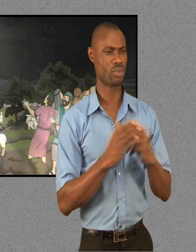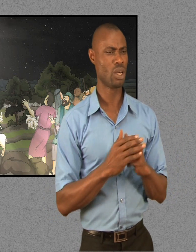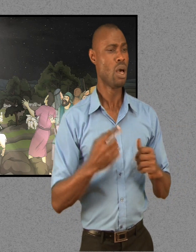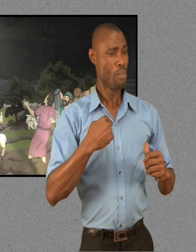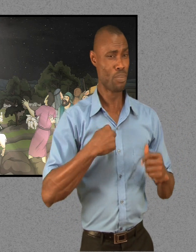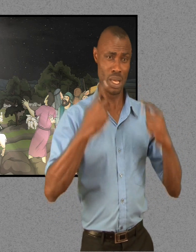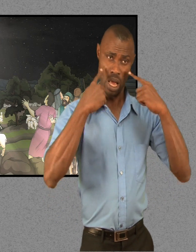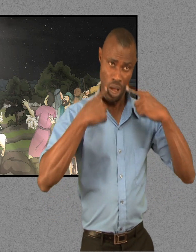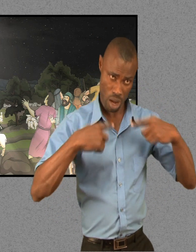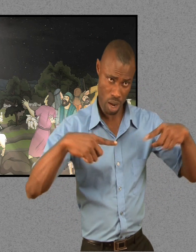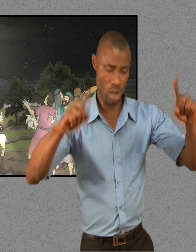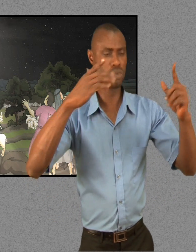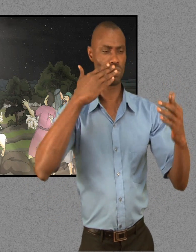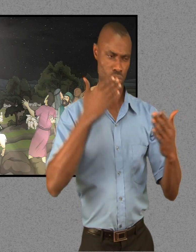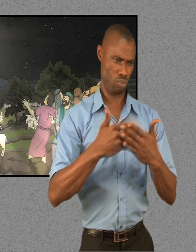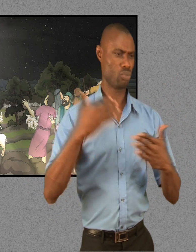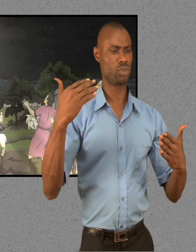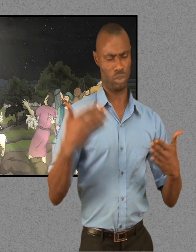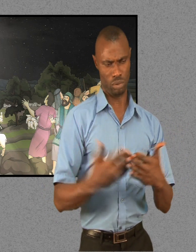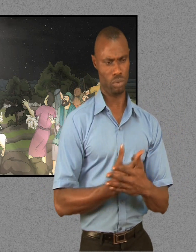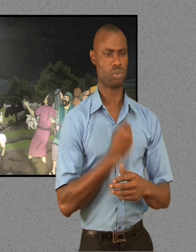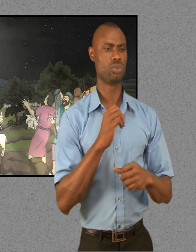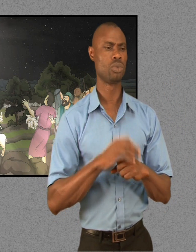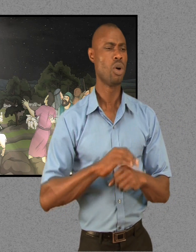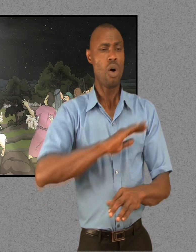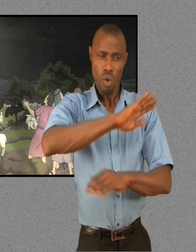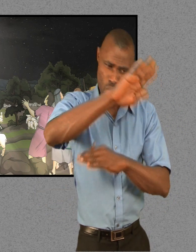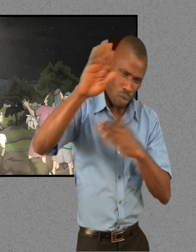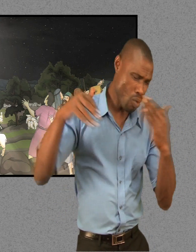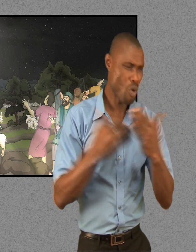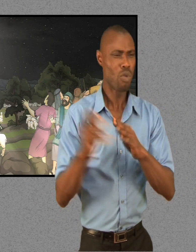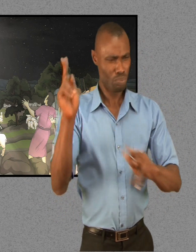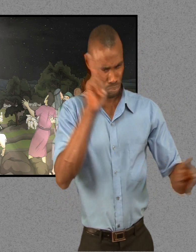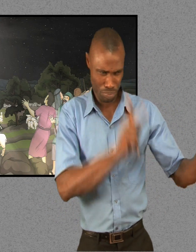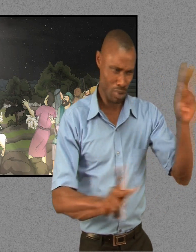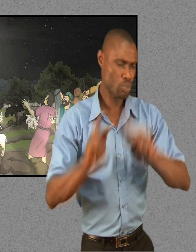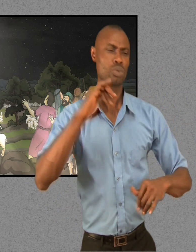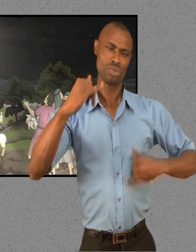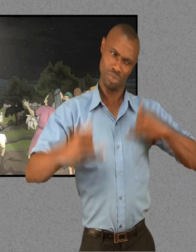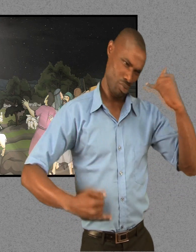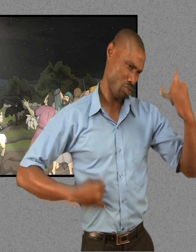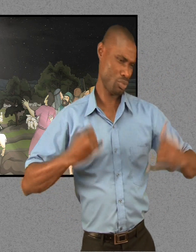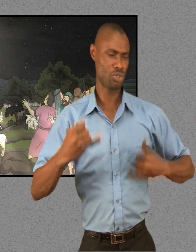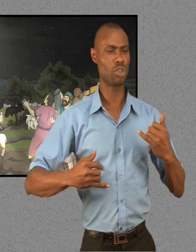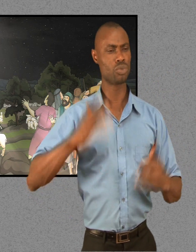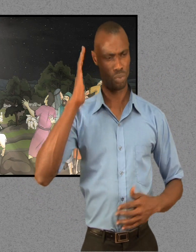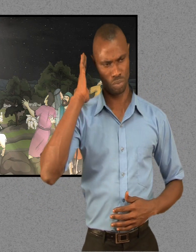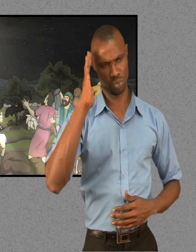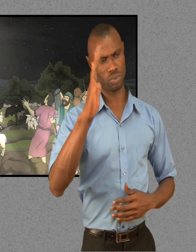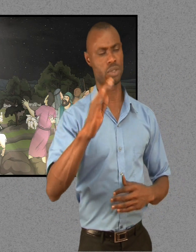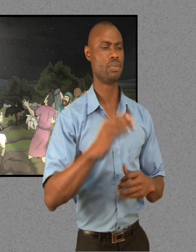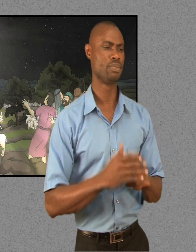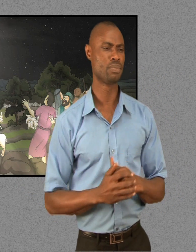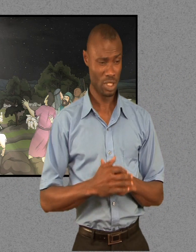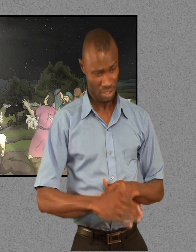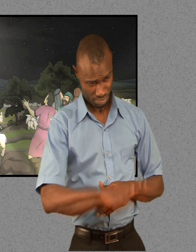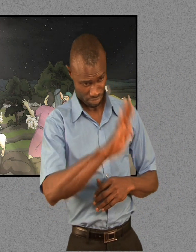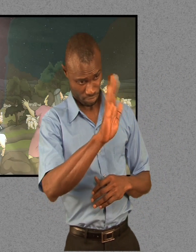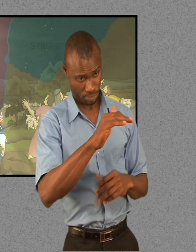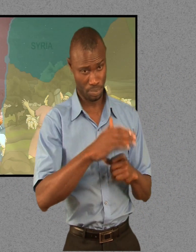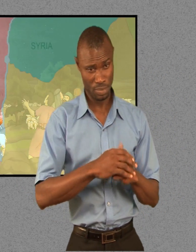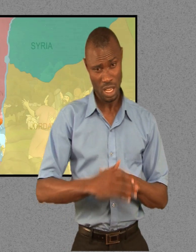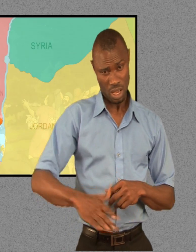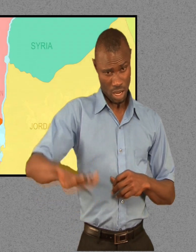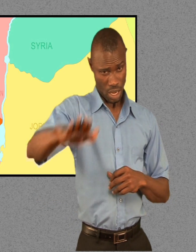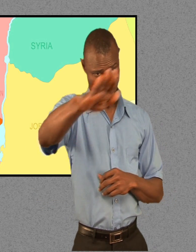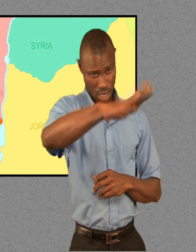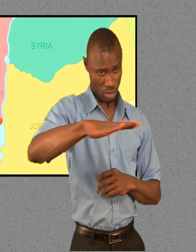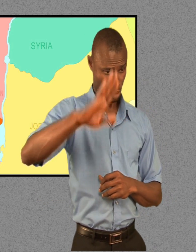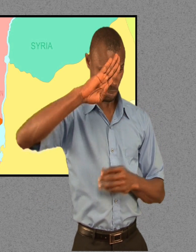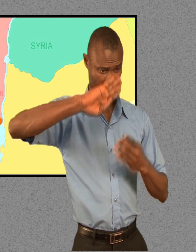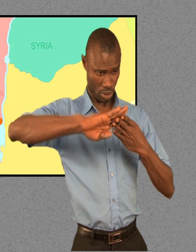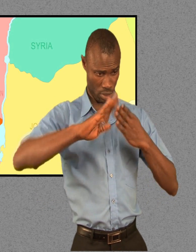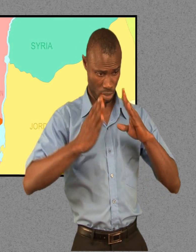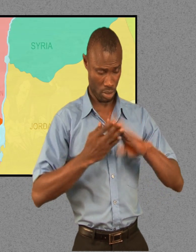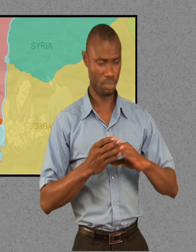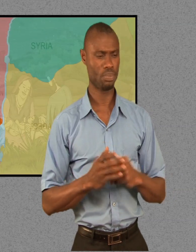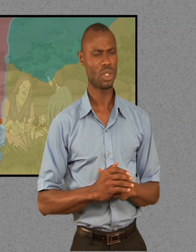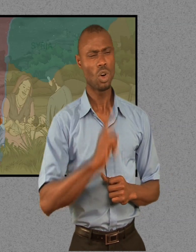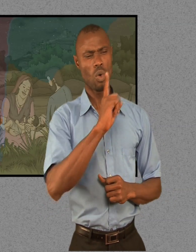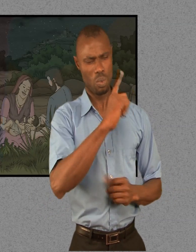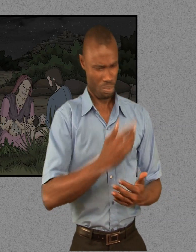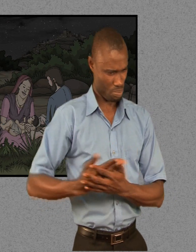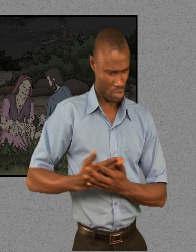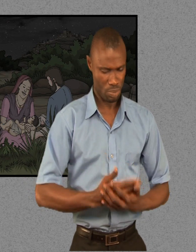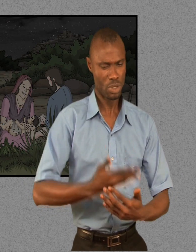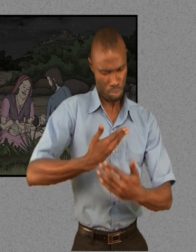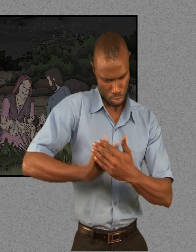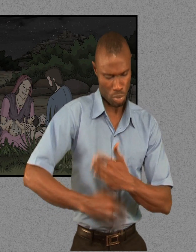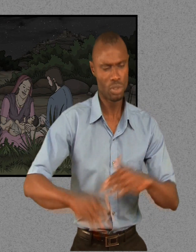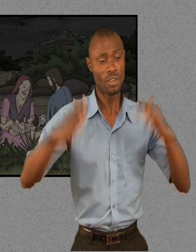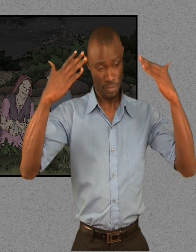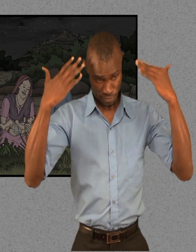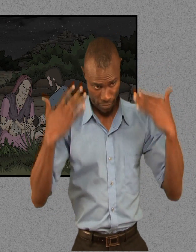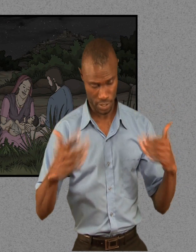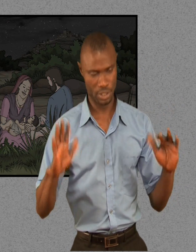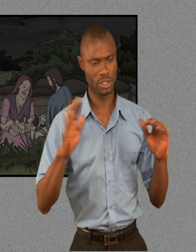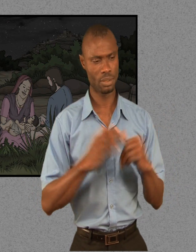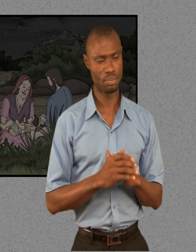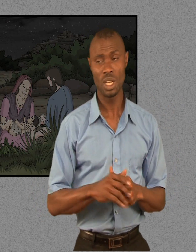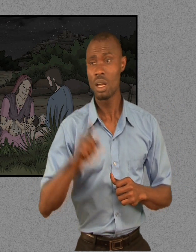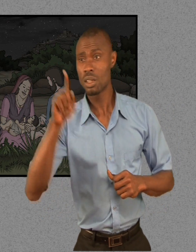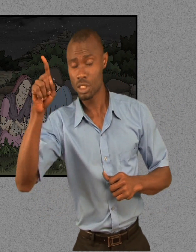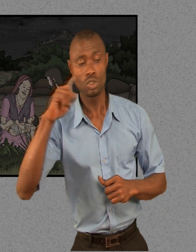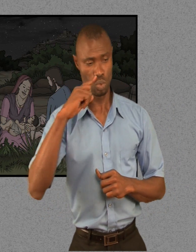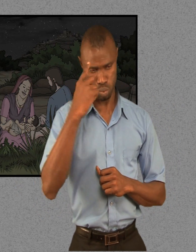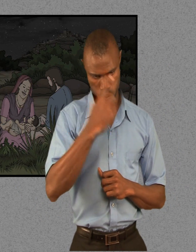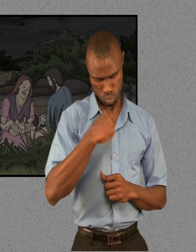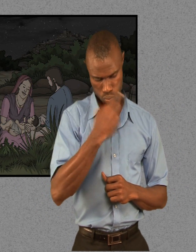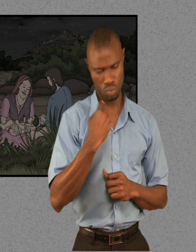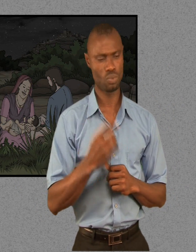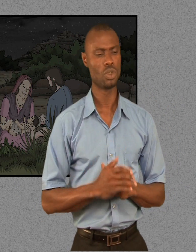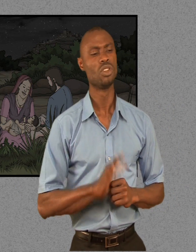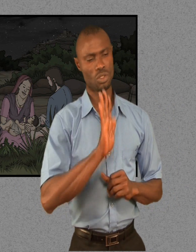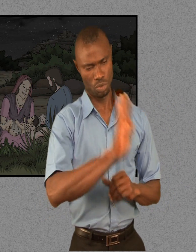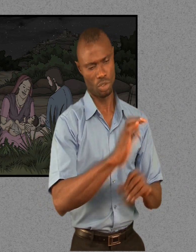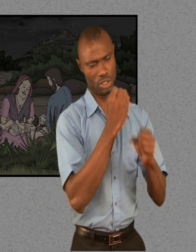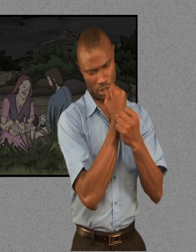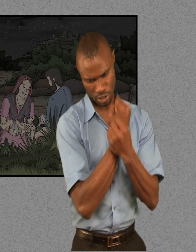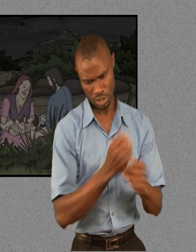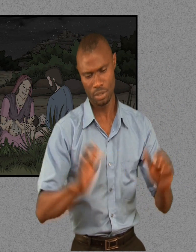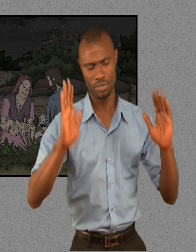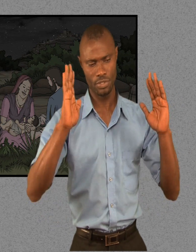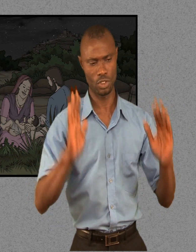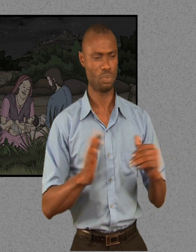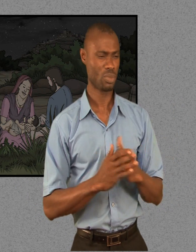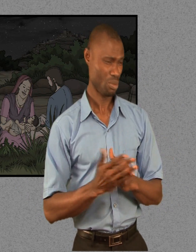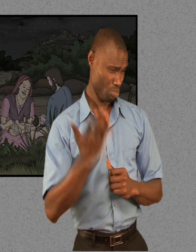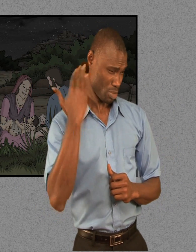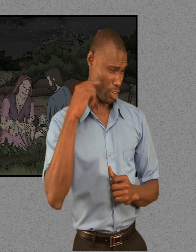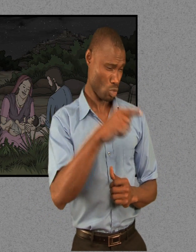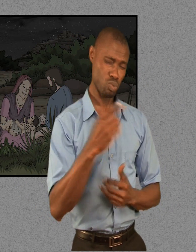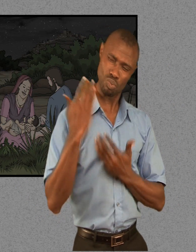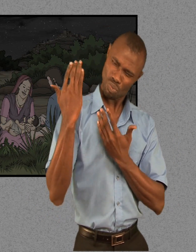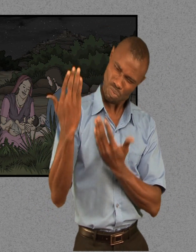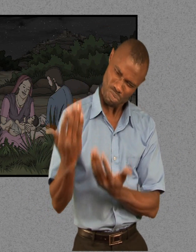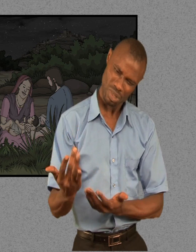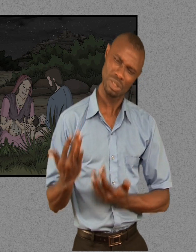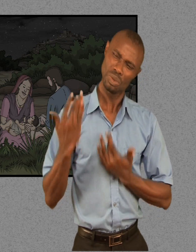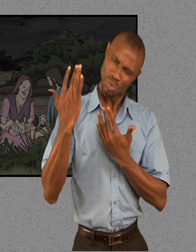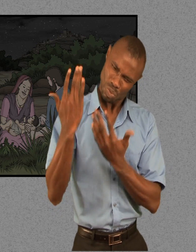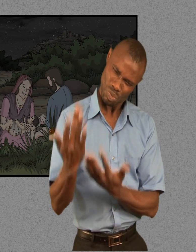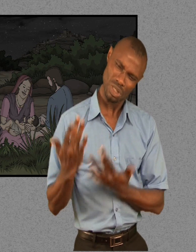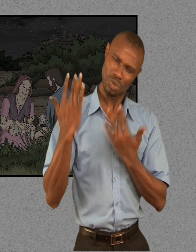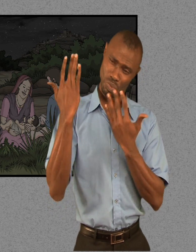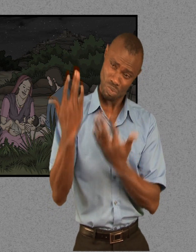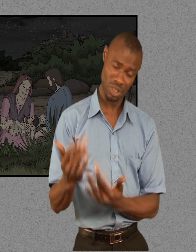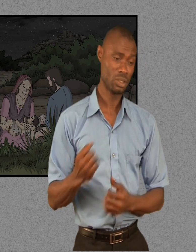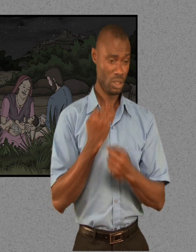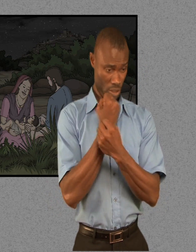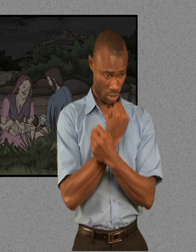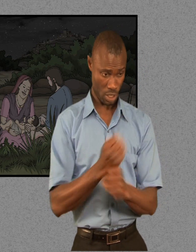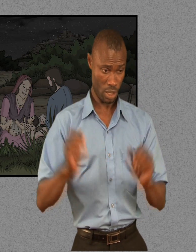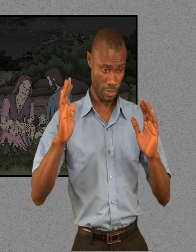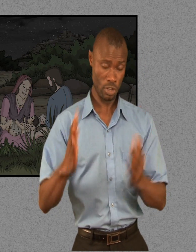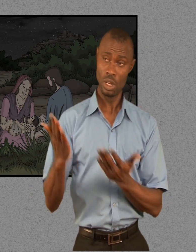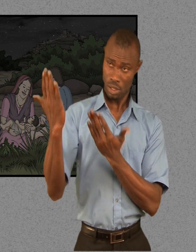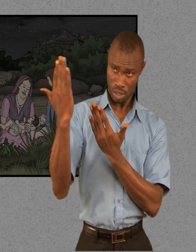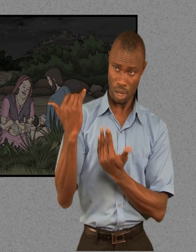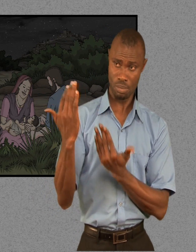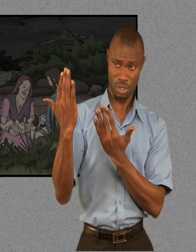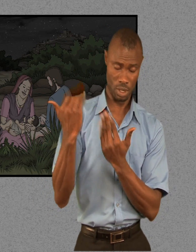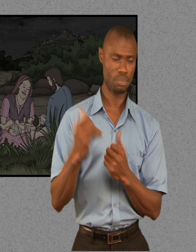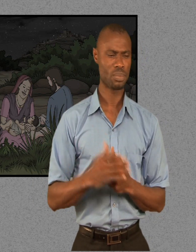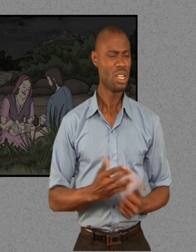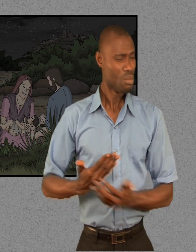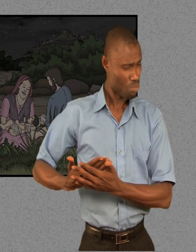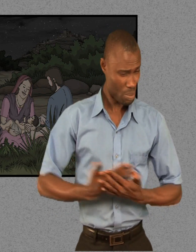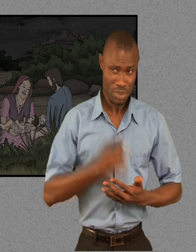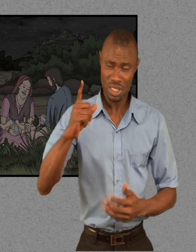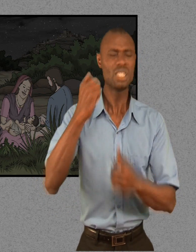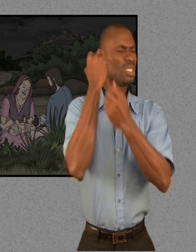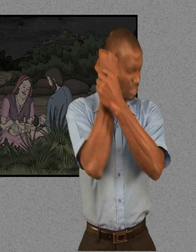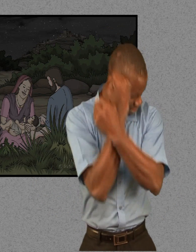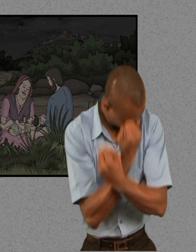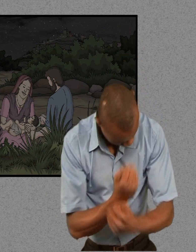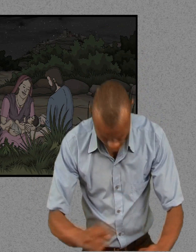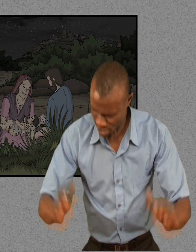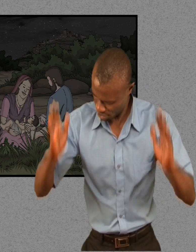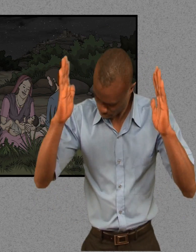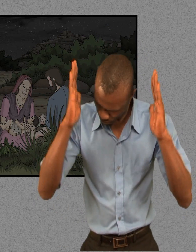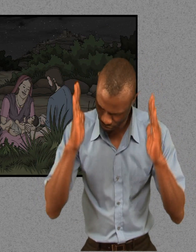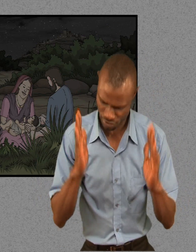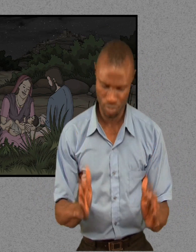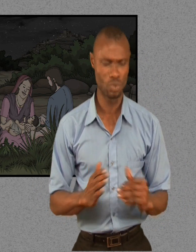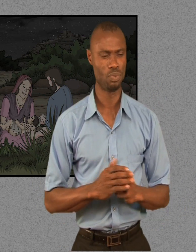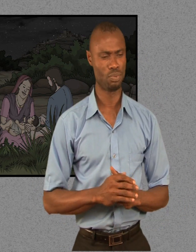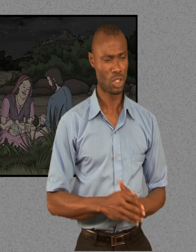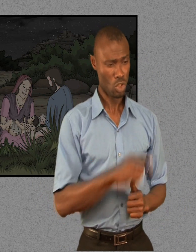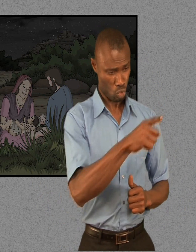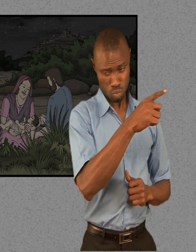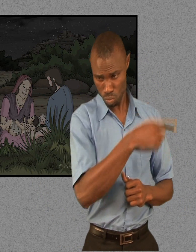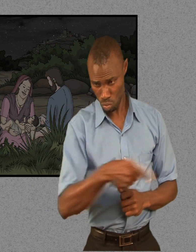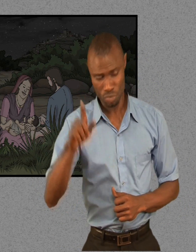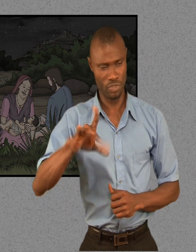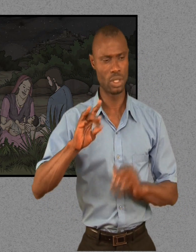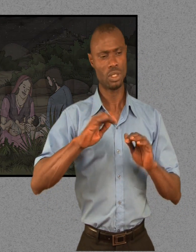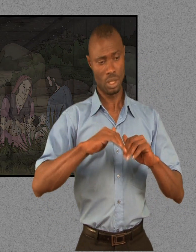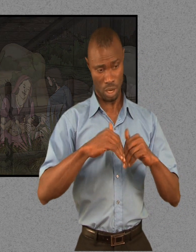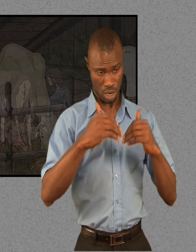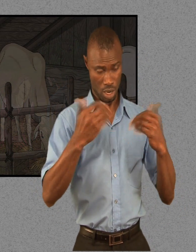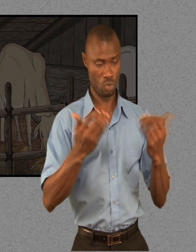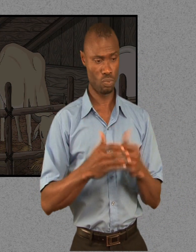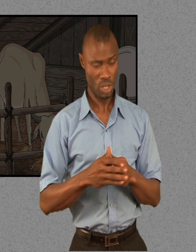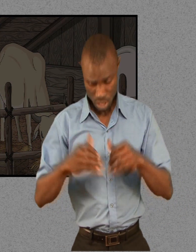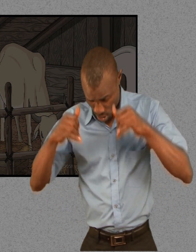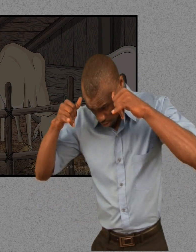For behold, I bring you good news of great joy that will be for all the people: Today in the city of David a Savior has been born to you.